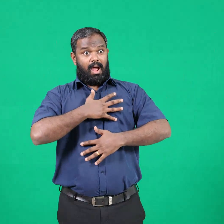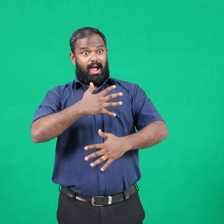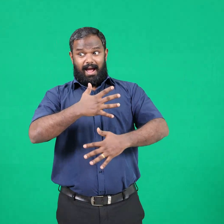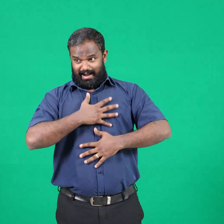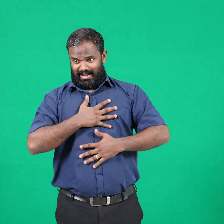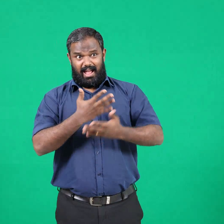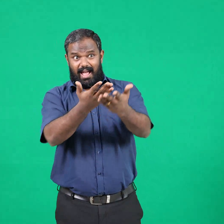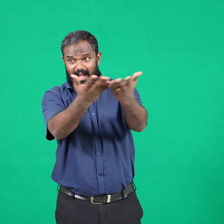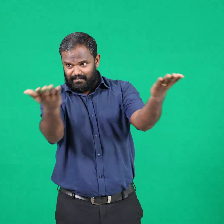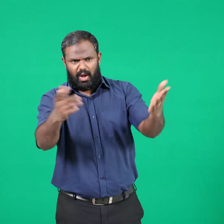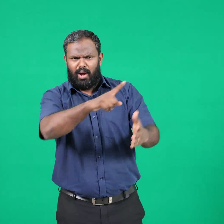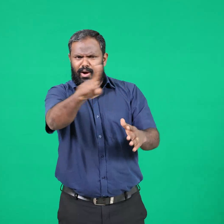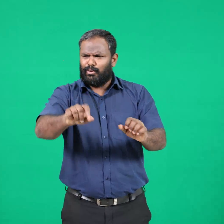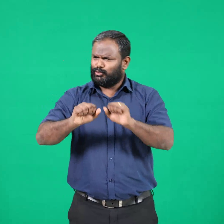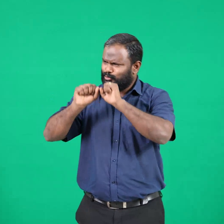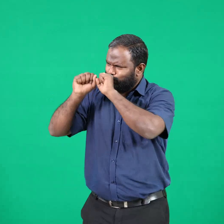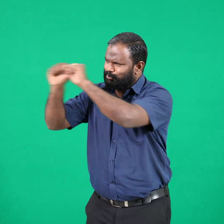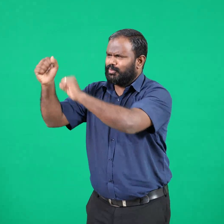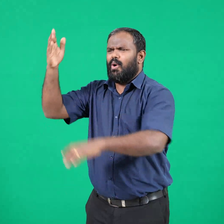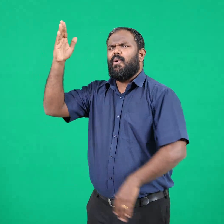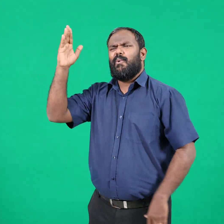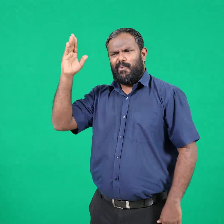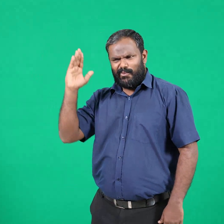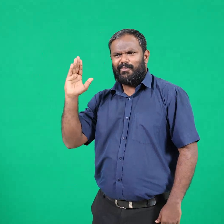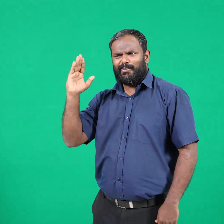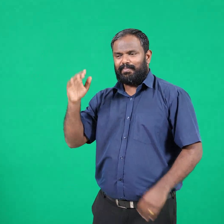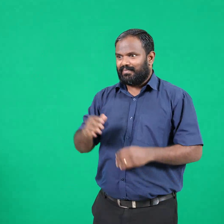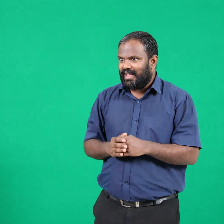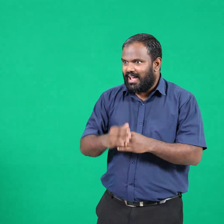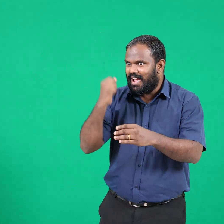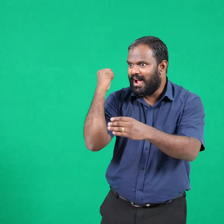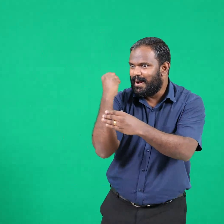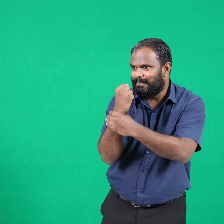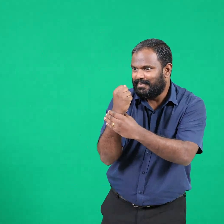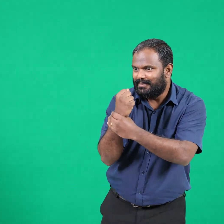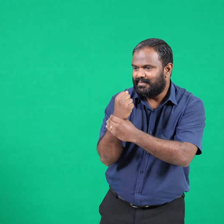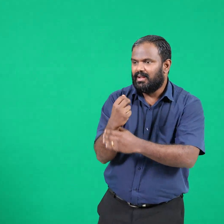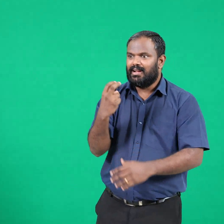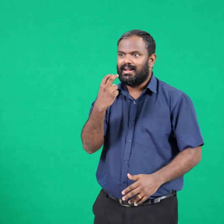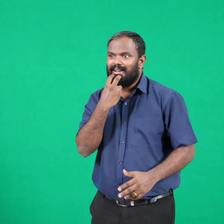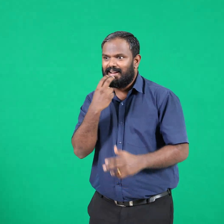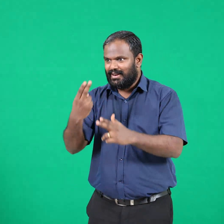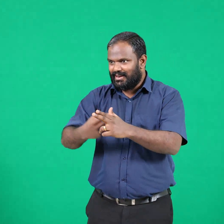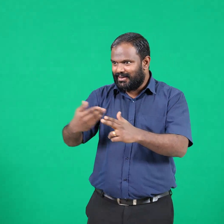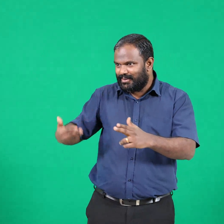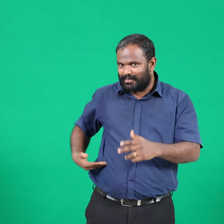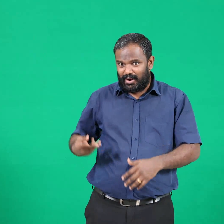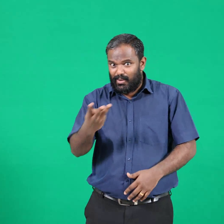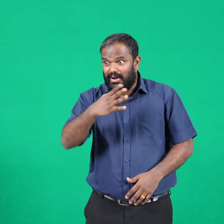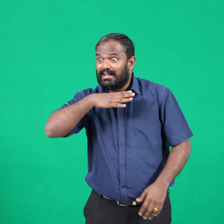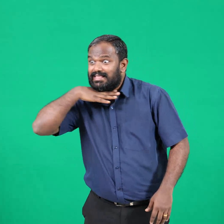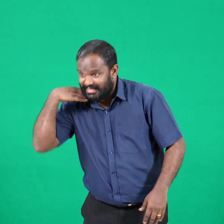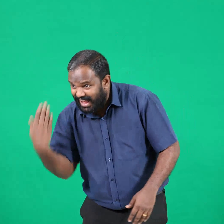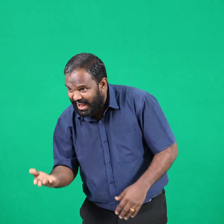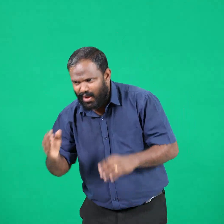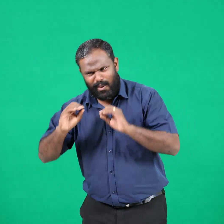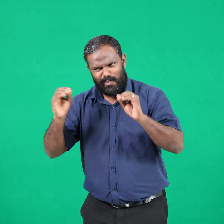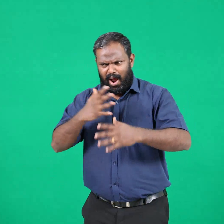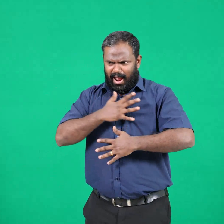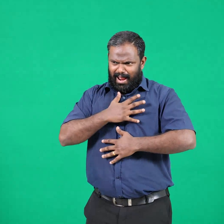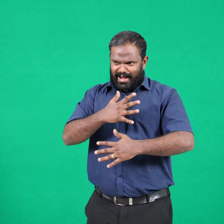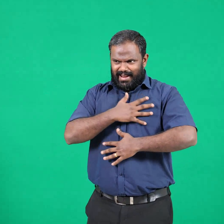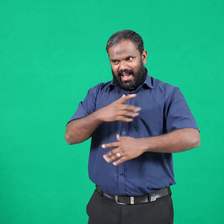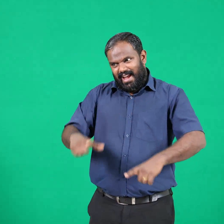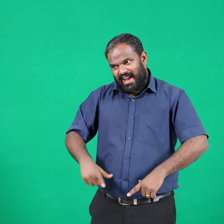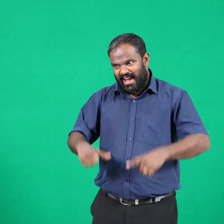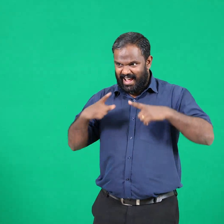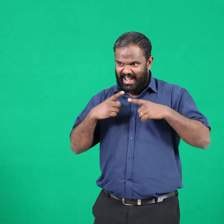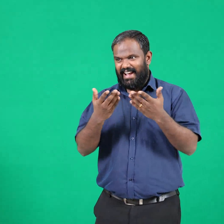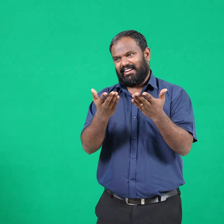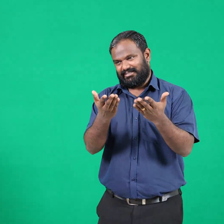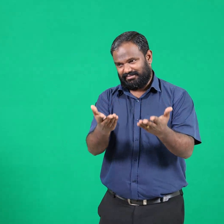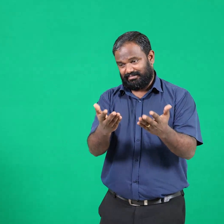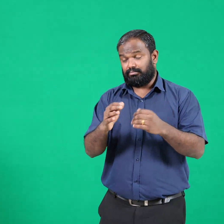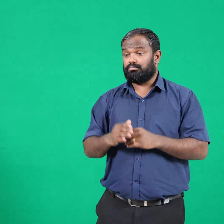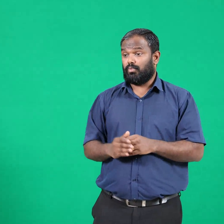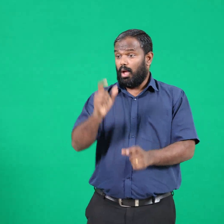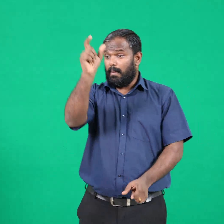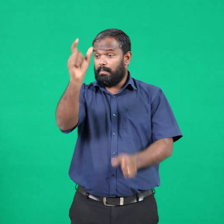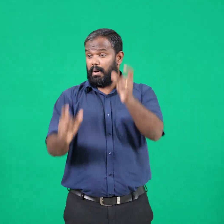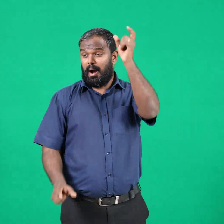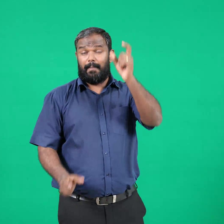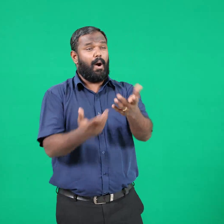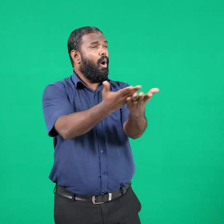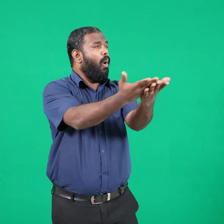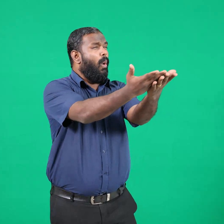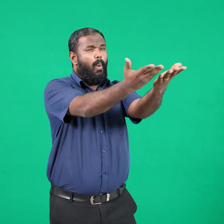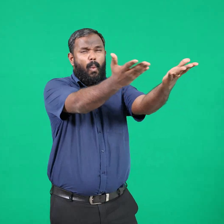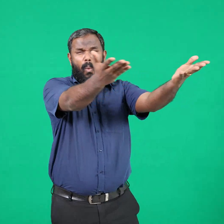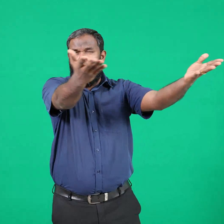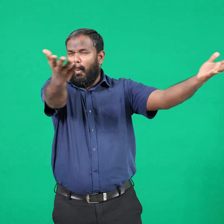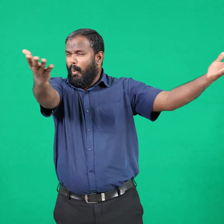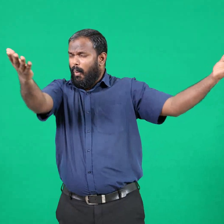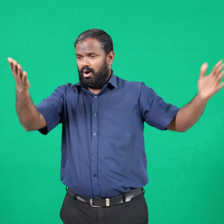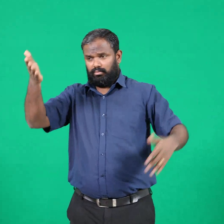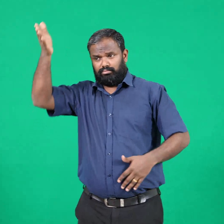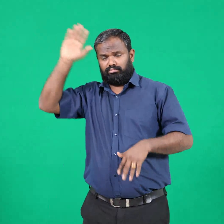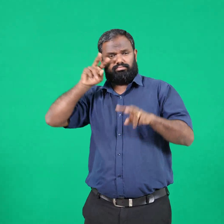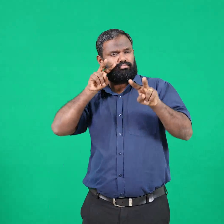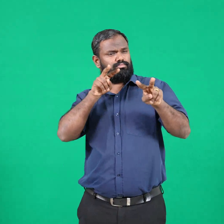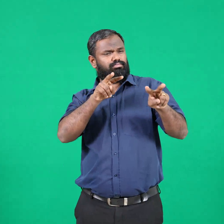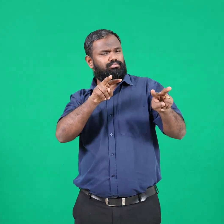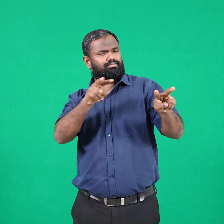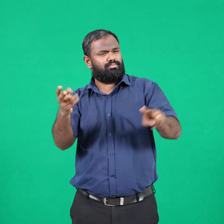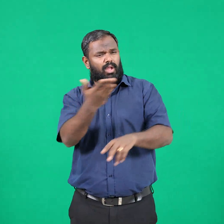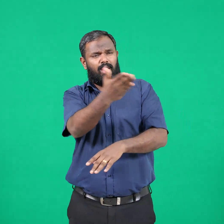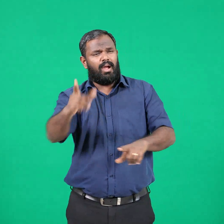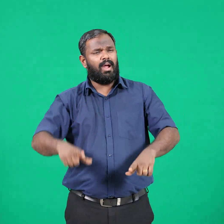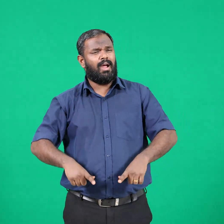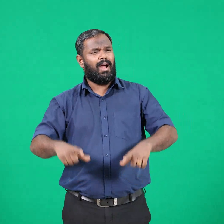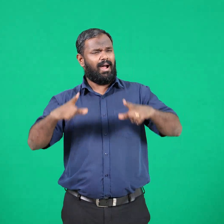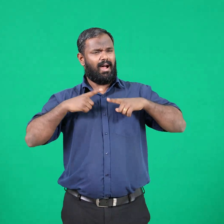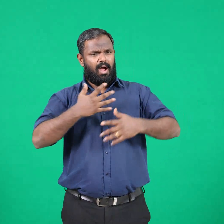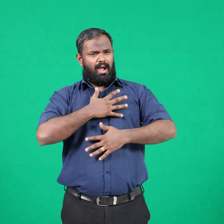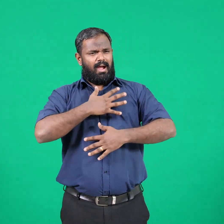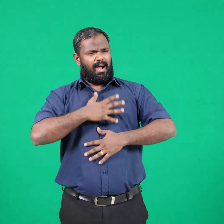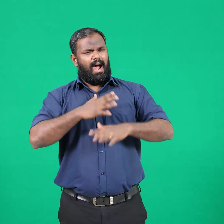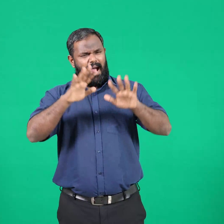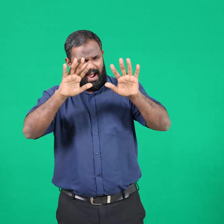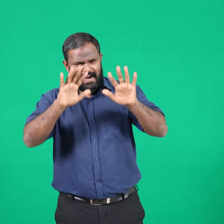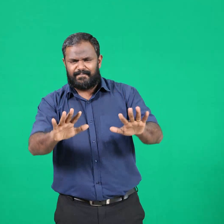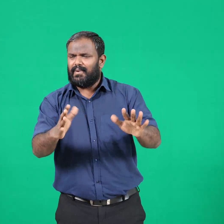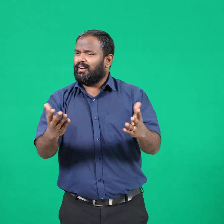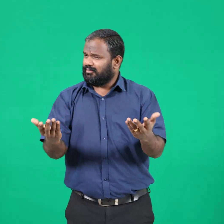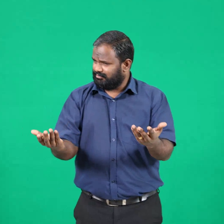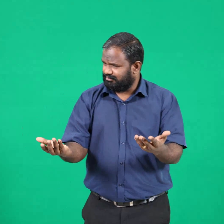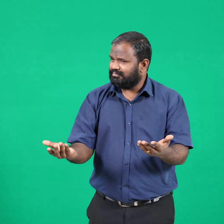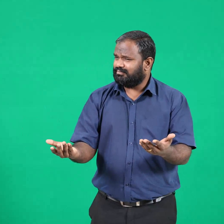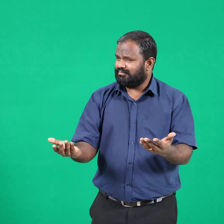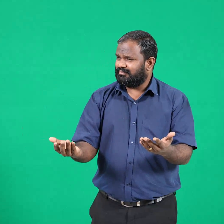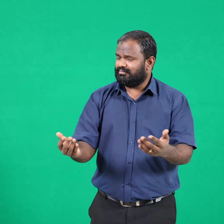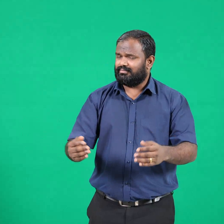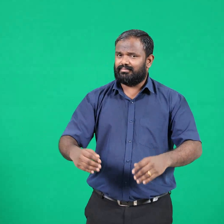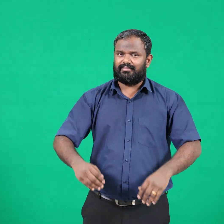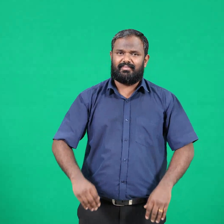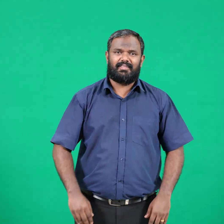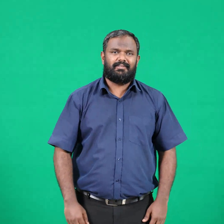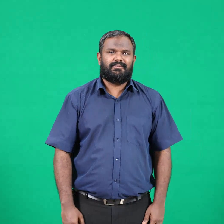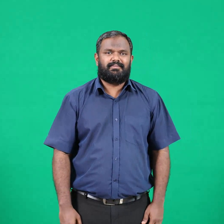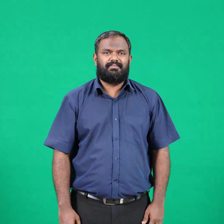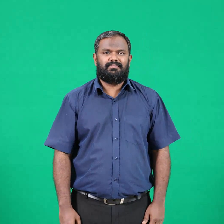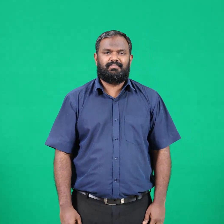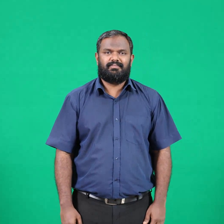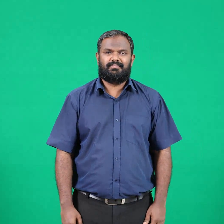He is not the God of the dead, but of the living, for to Him all are alive."